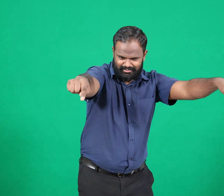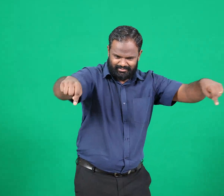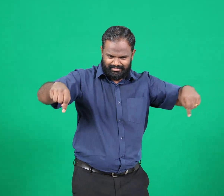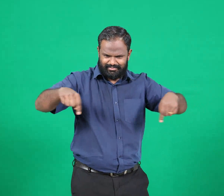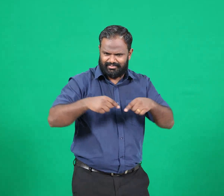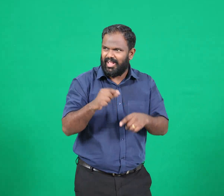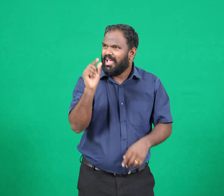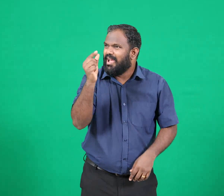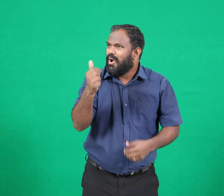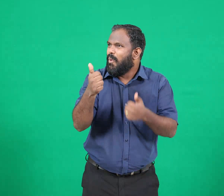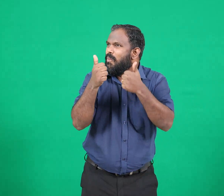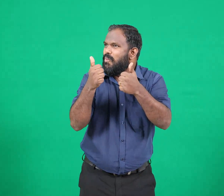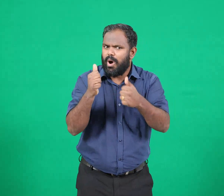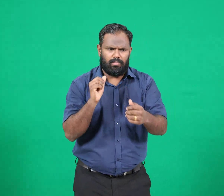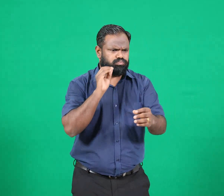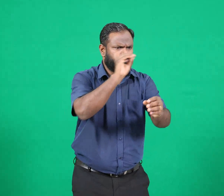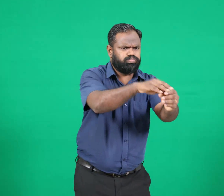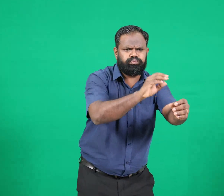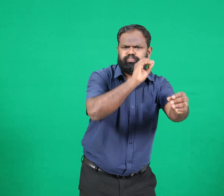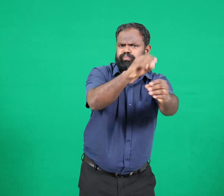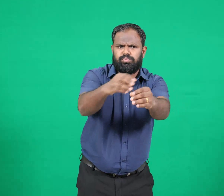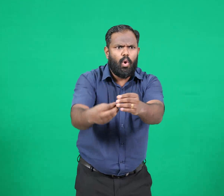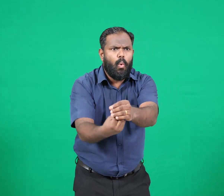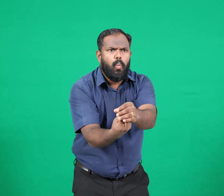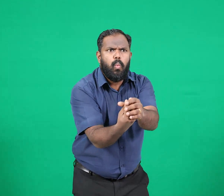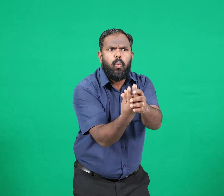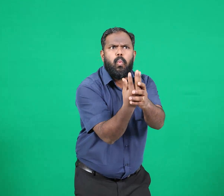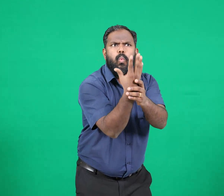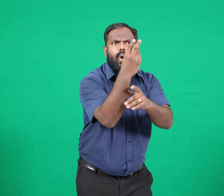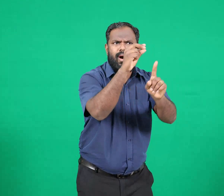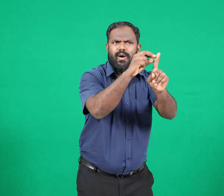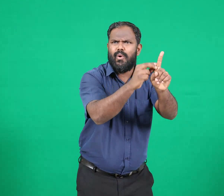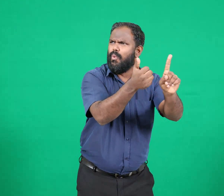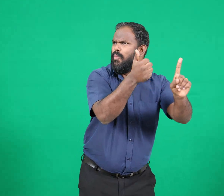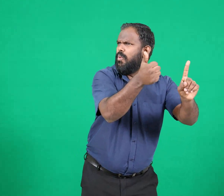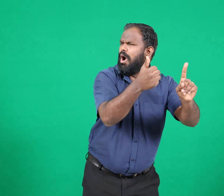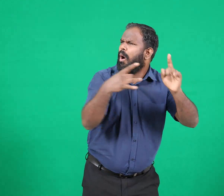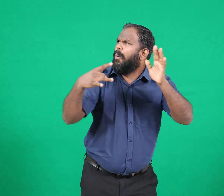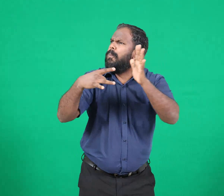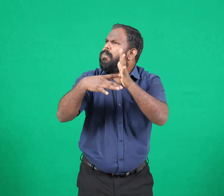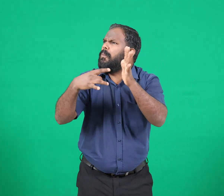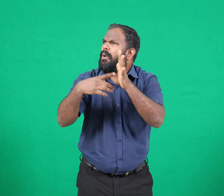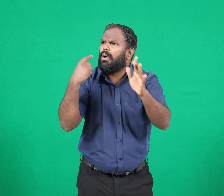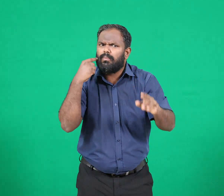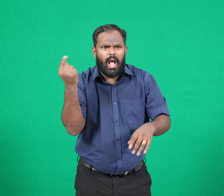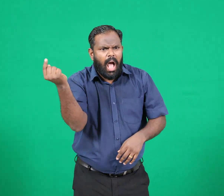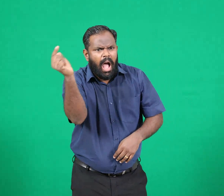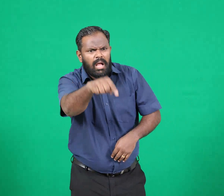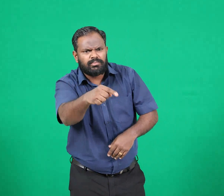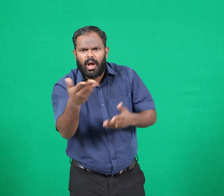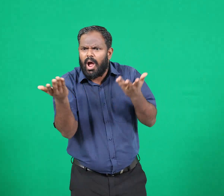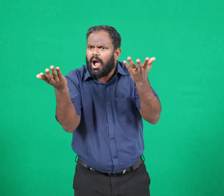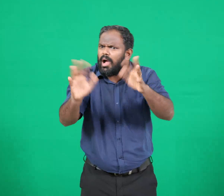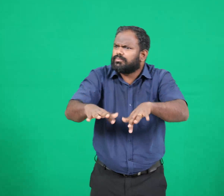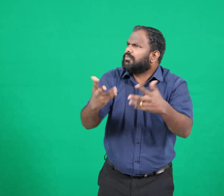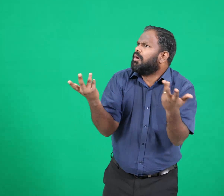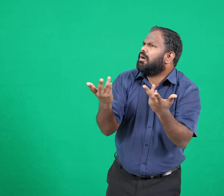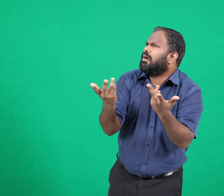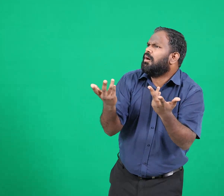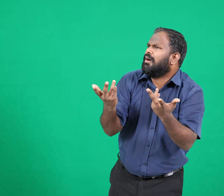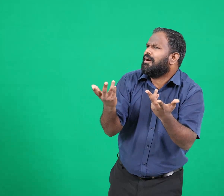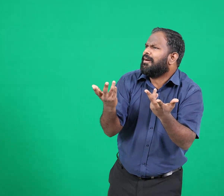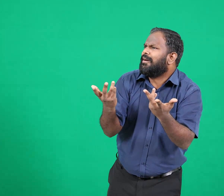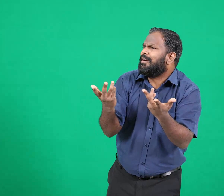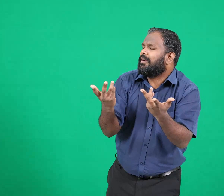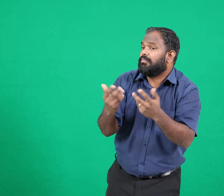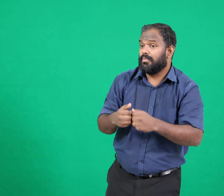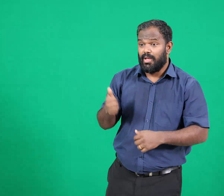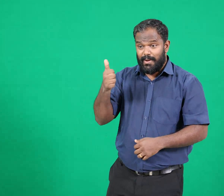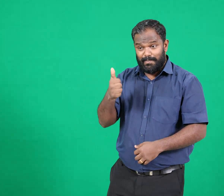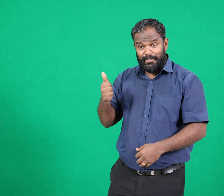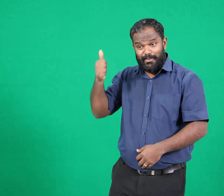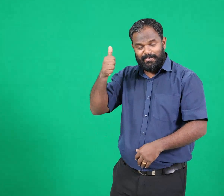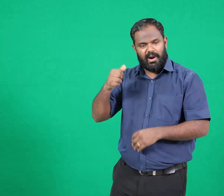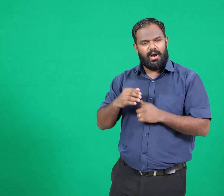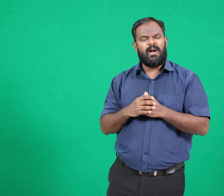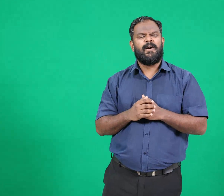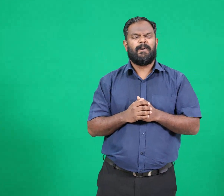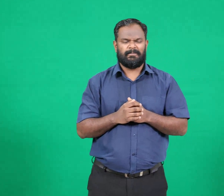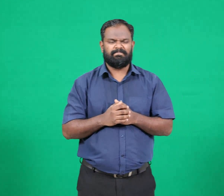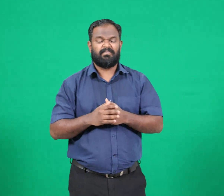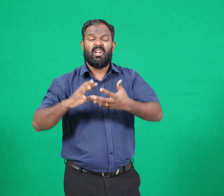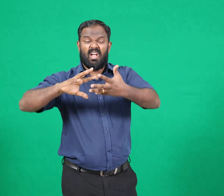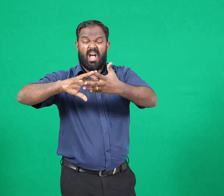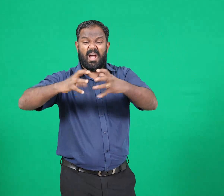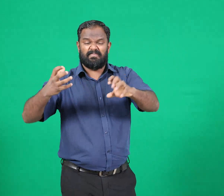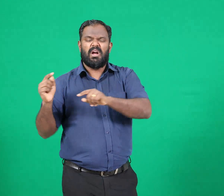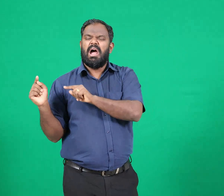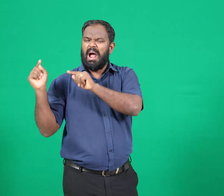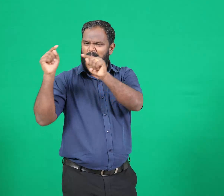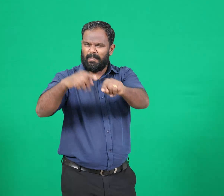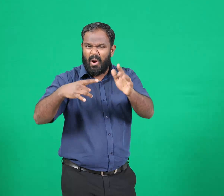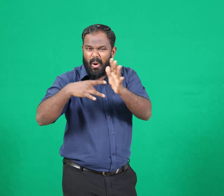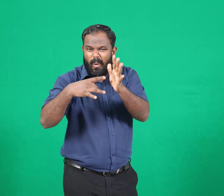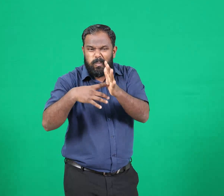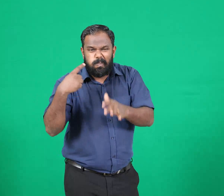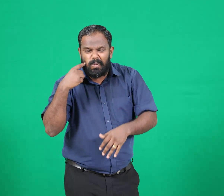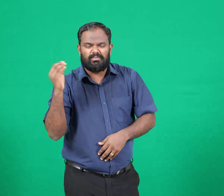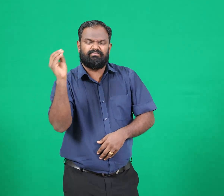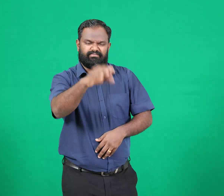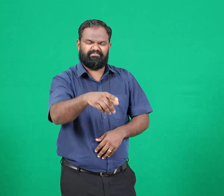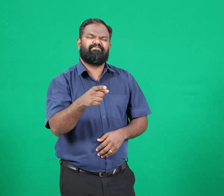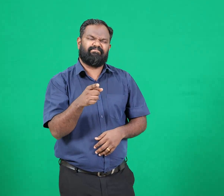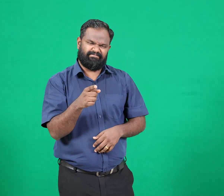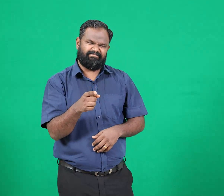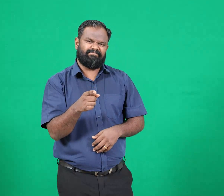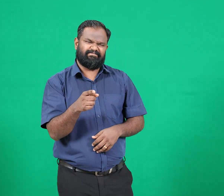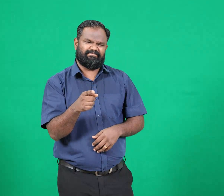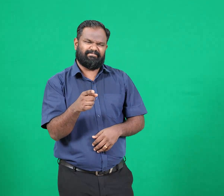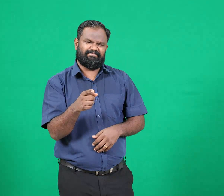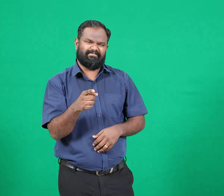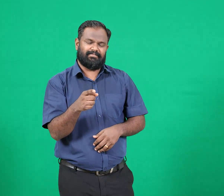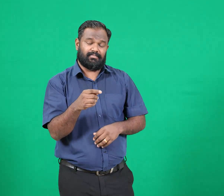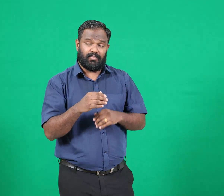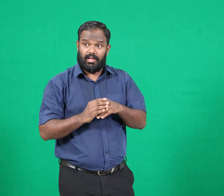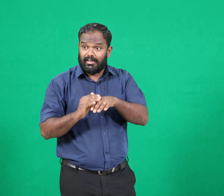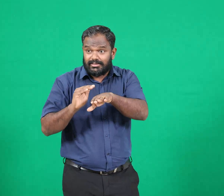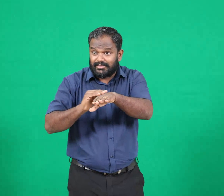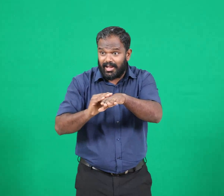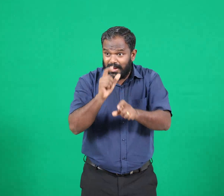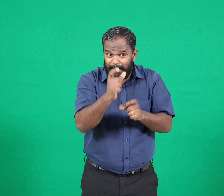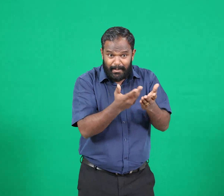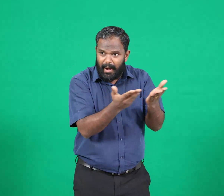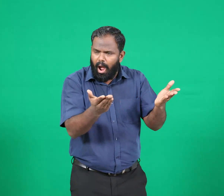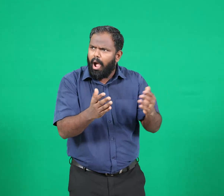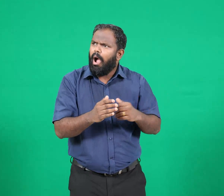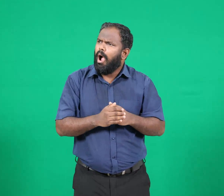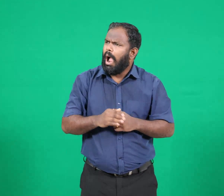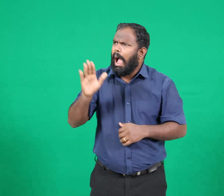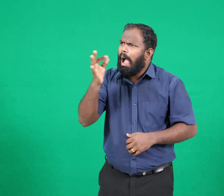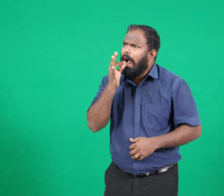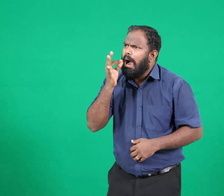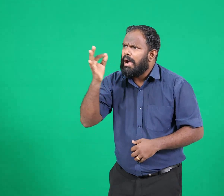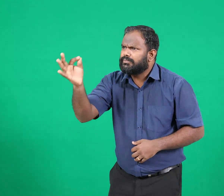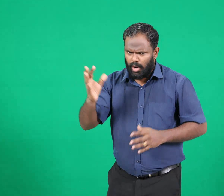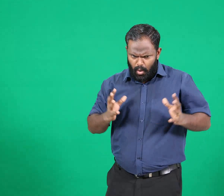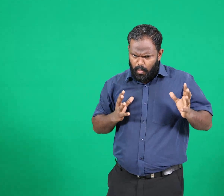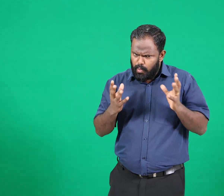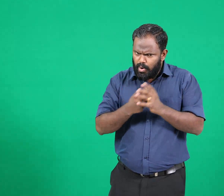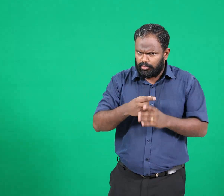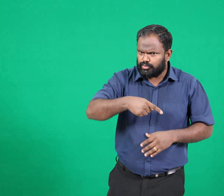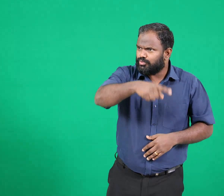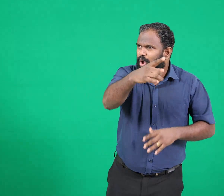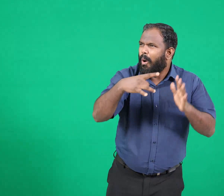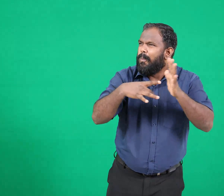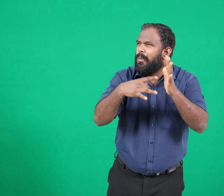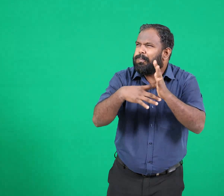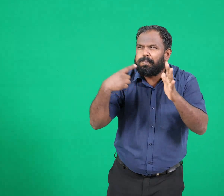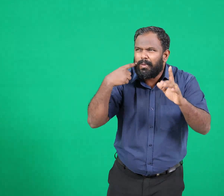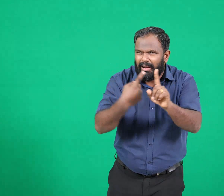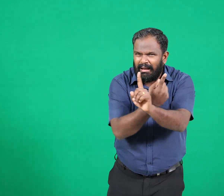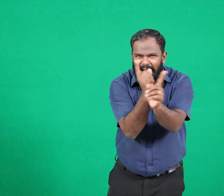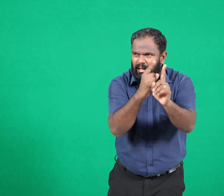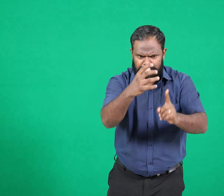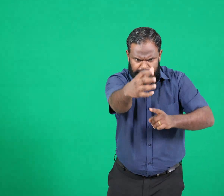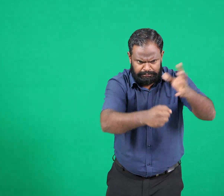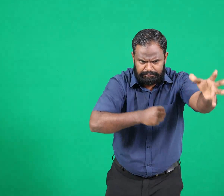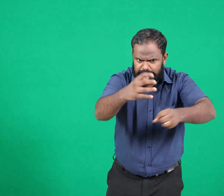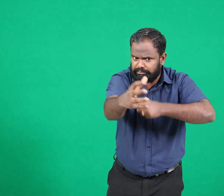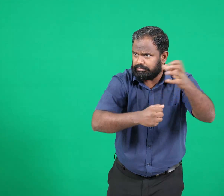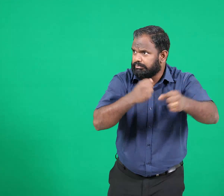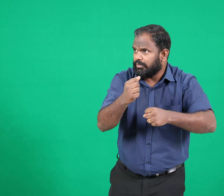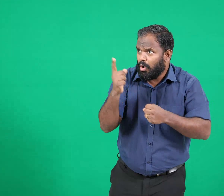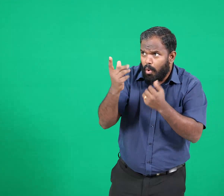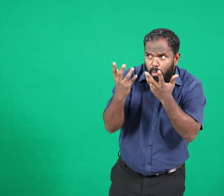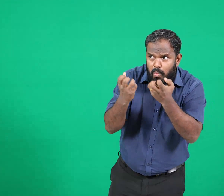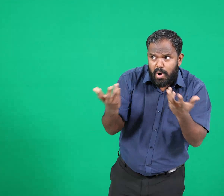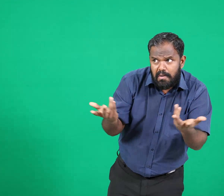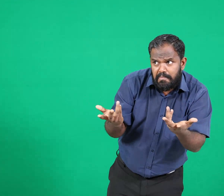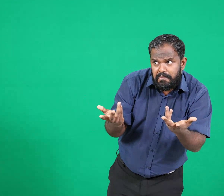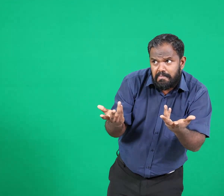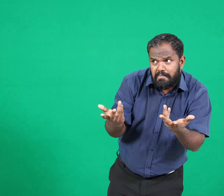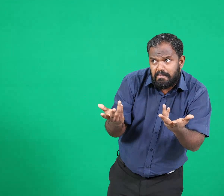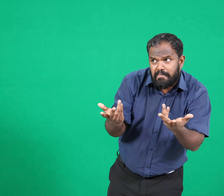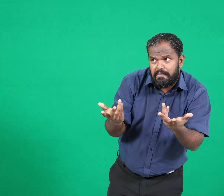' An enemy did this,' he replied. So the servants asked him, ' Do you want us to go and pull them up?'